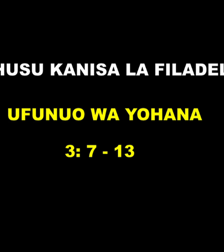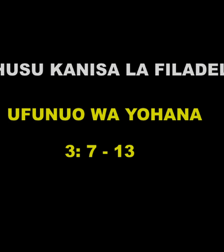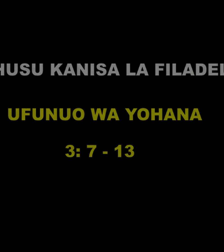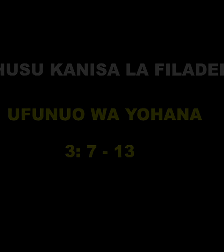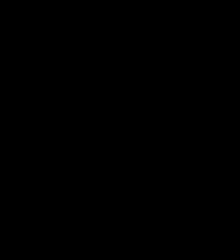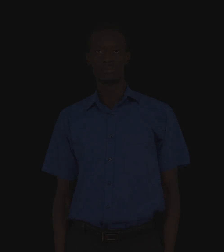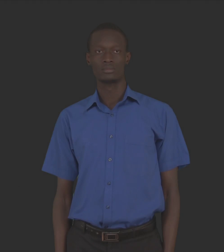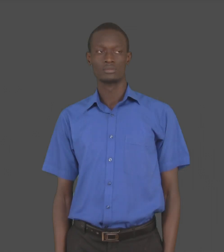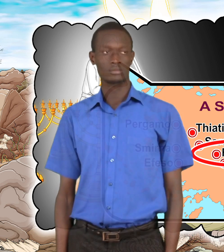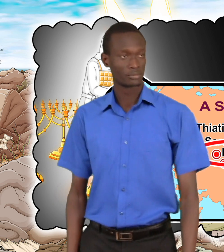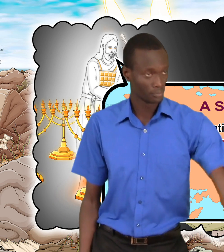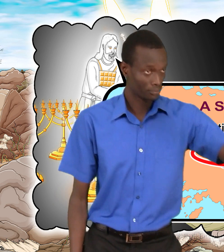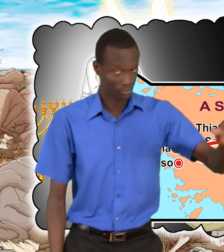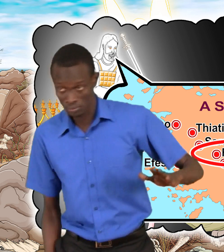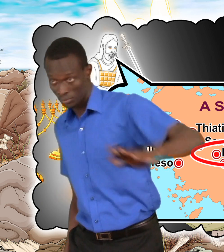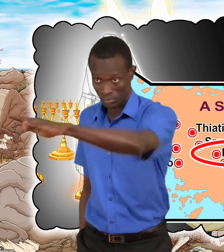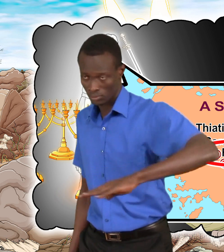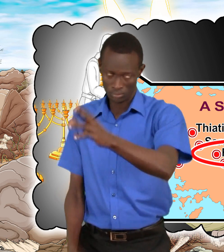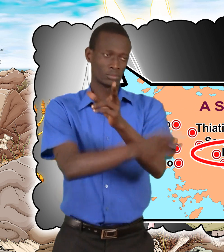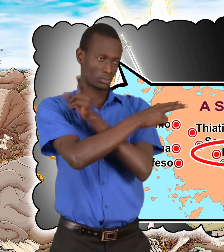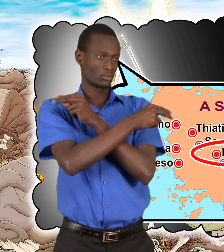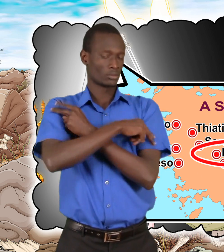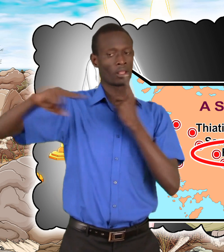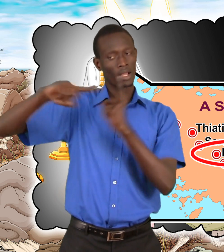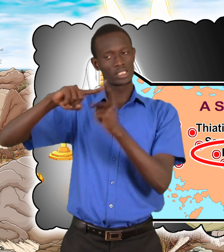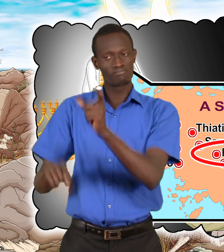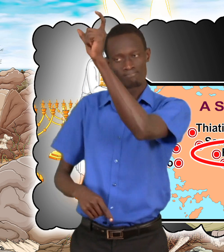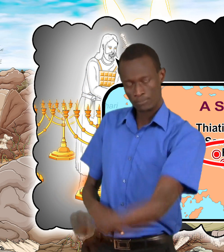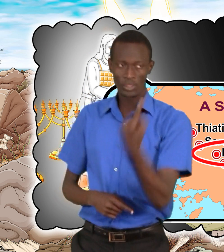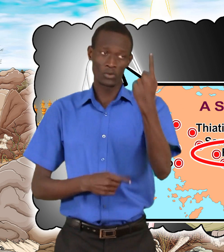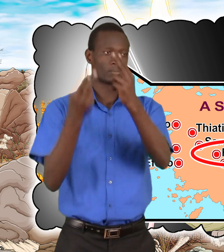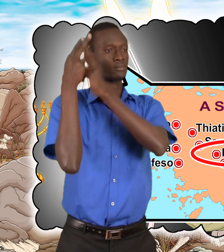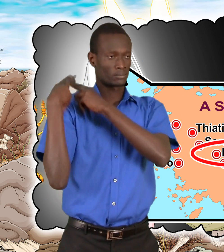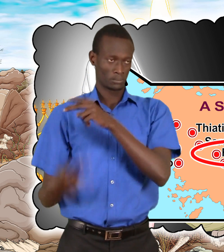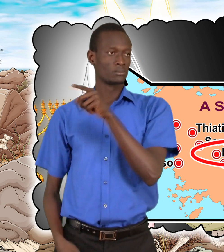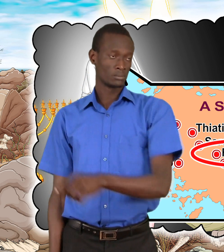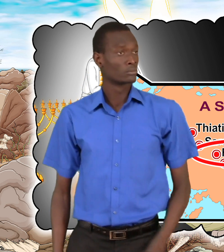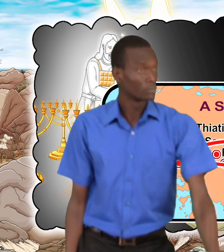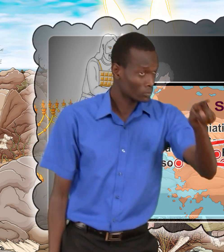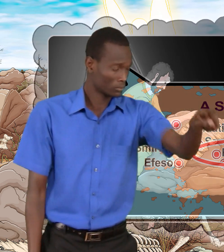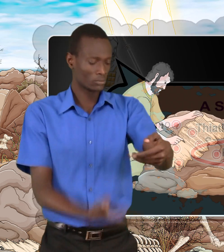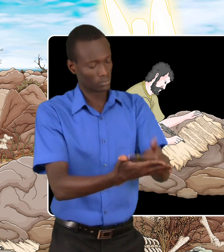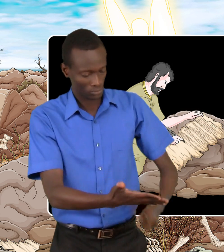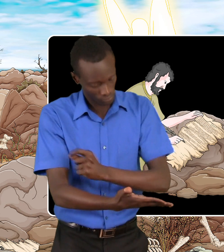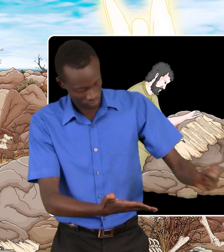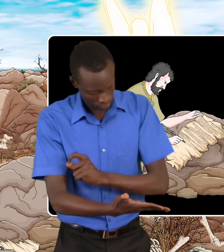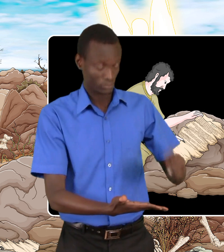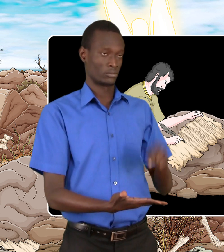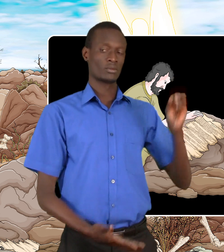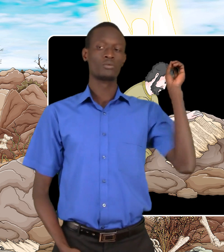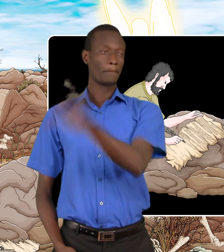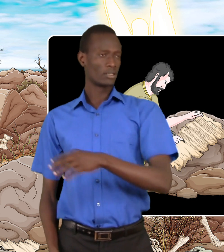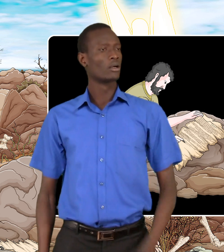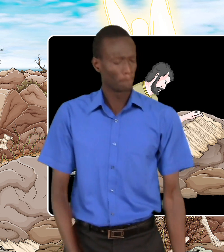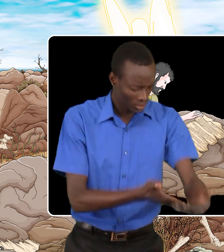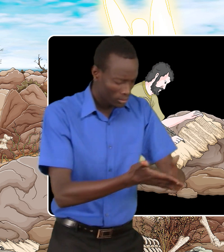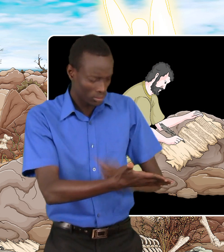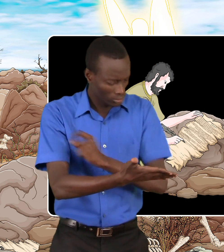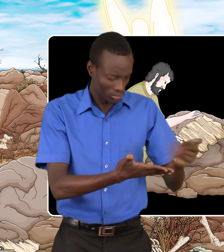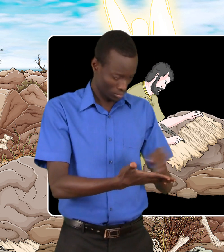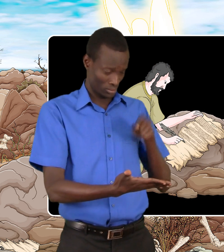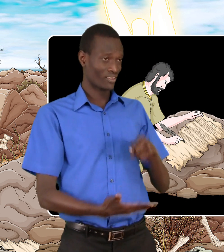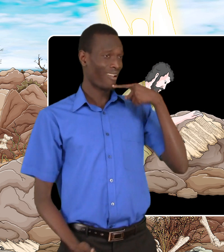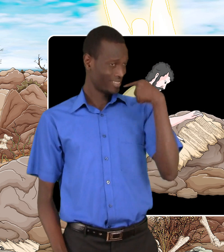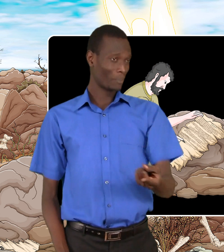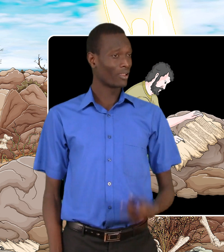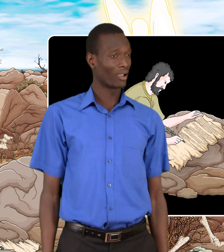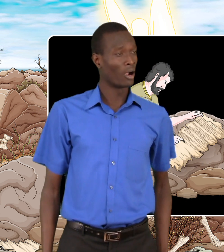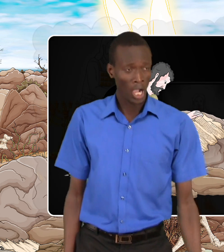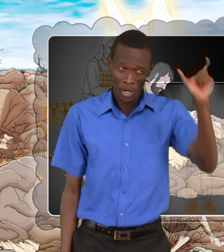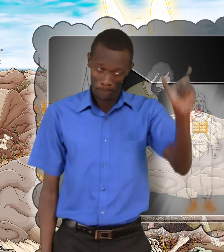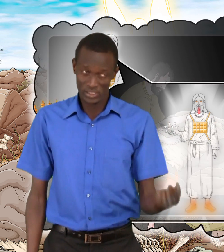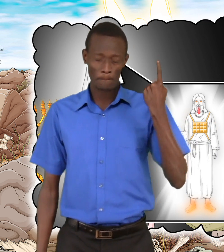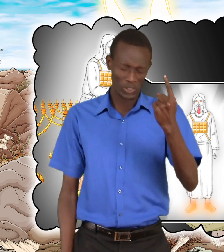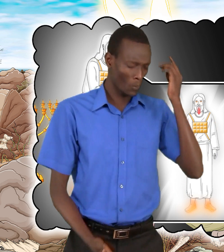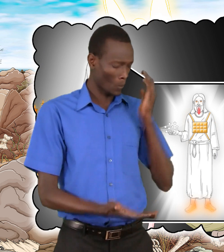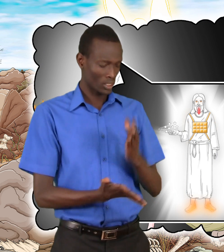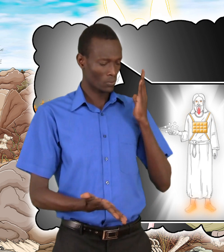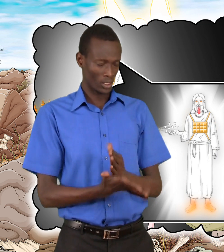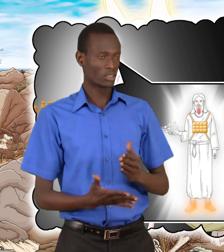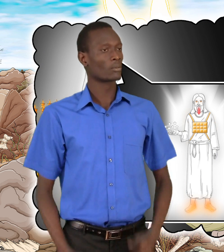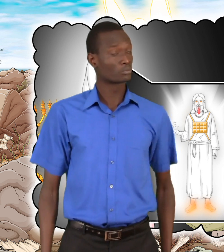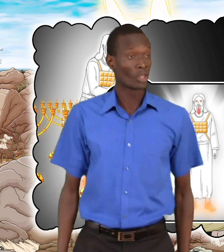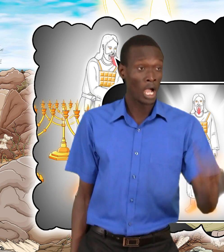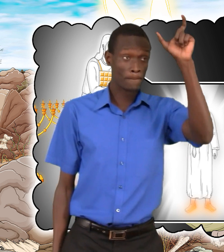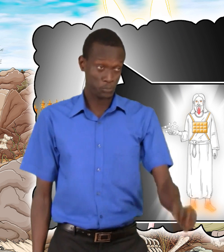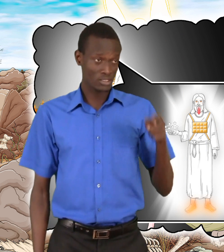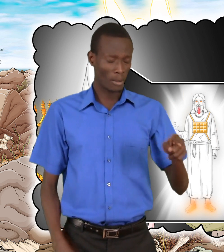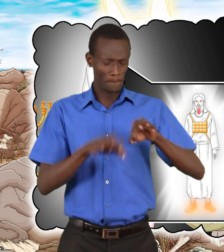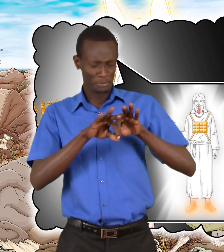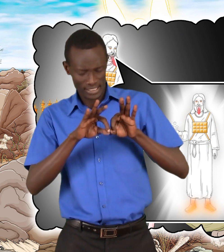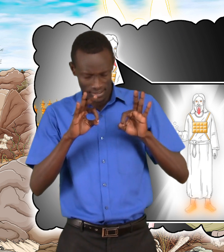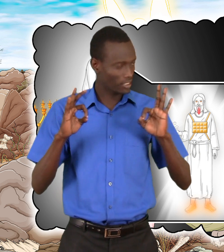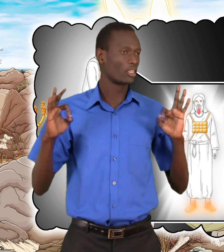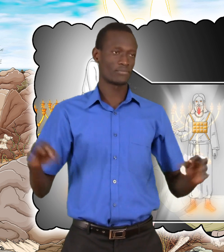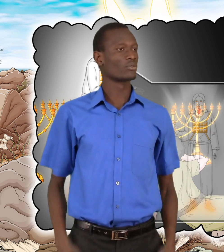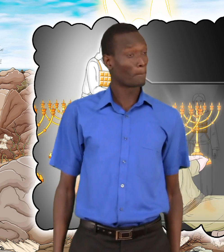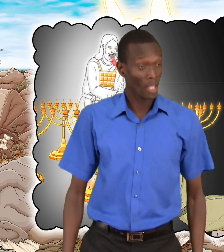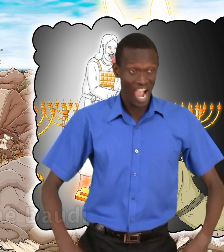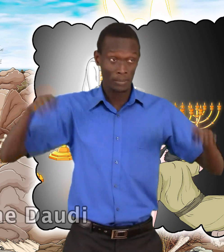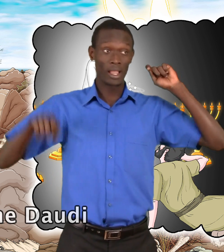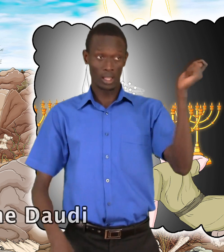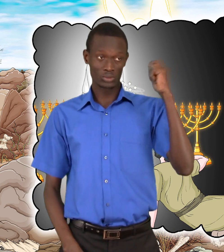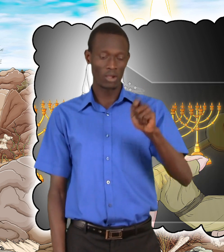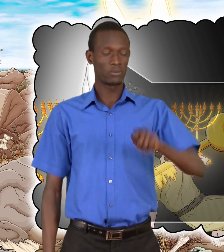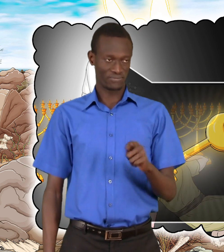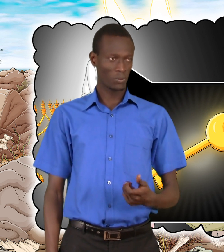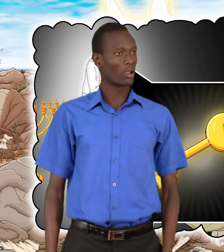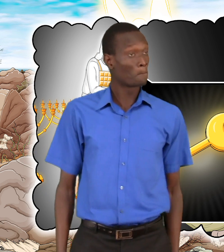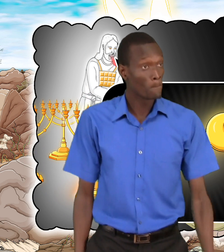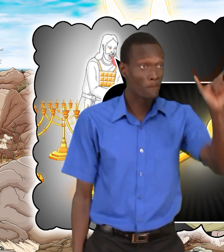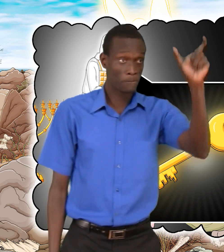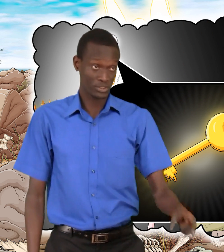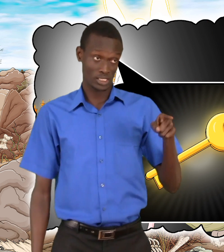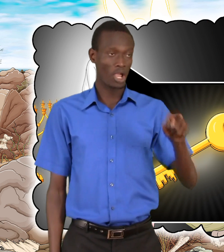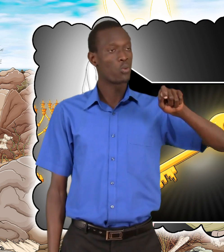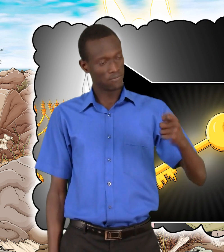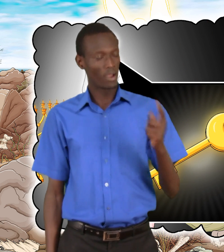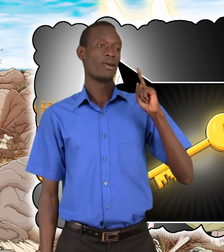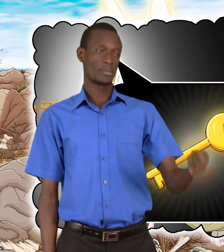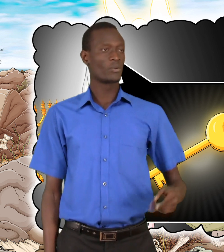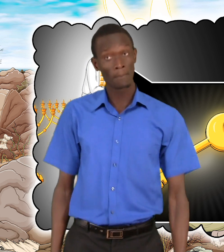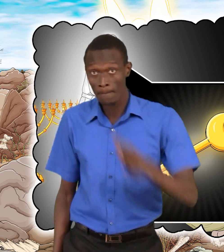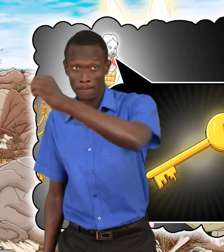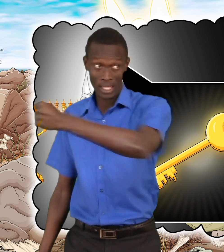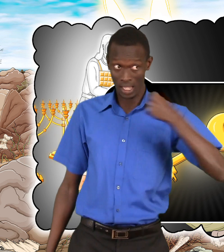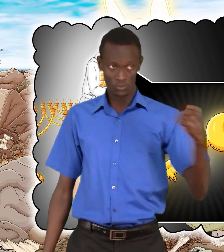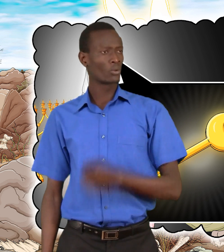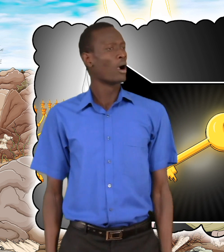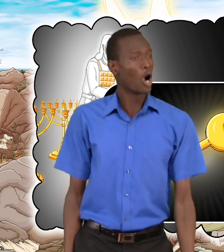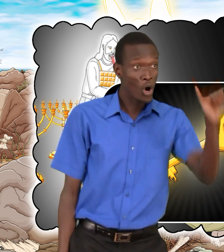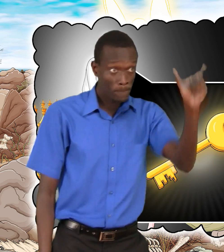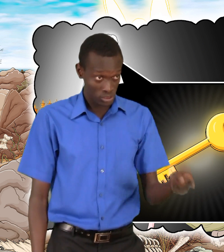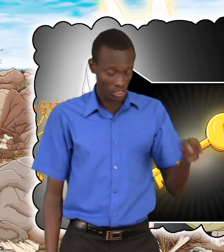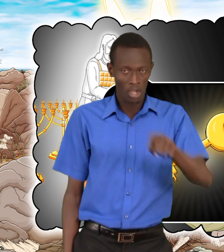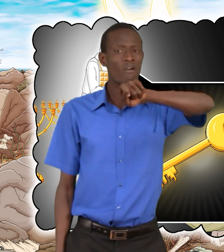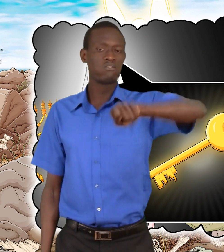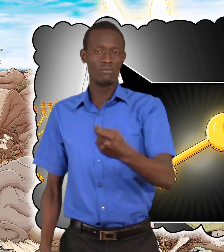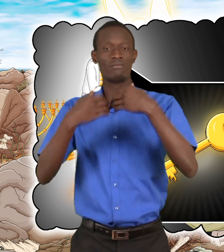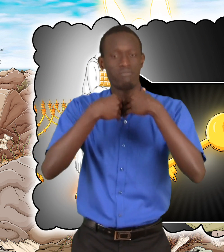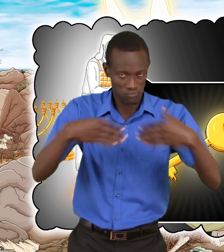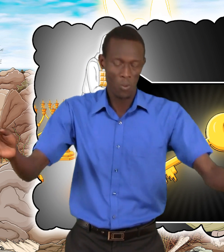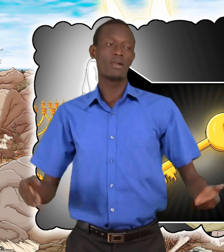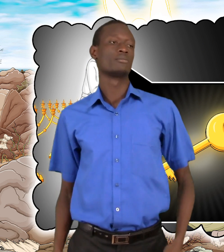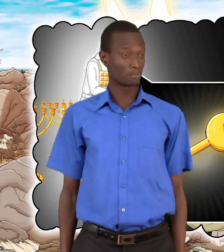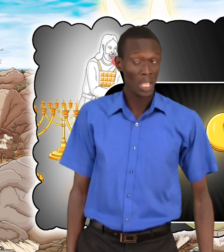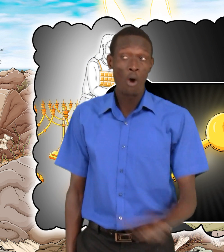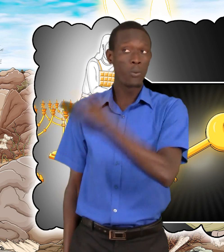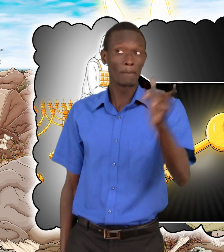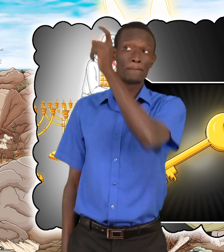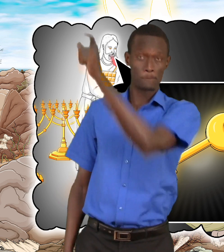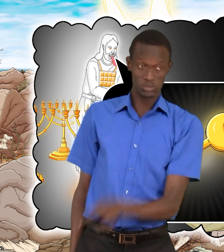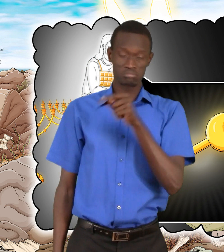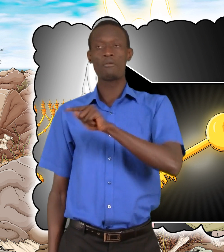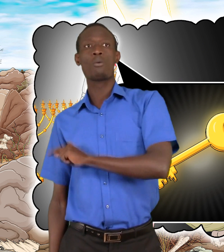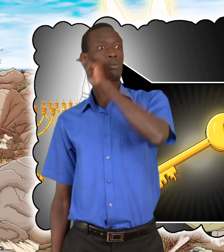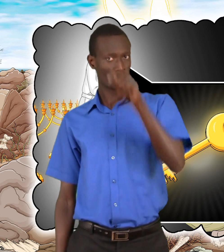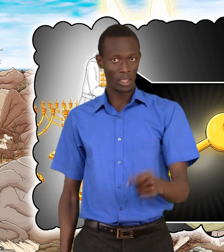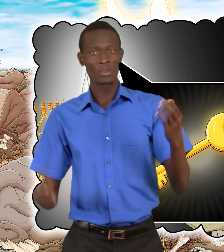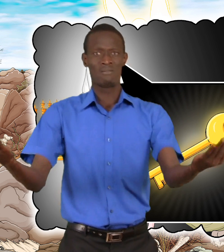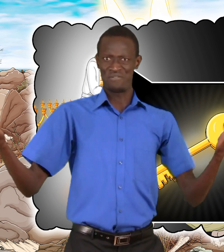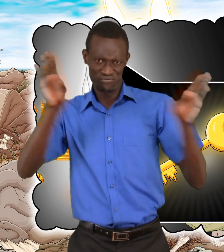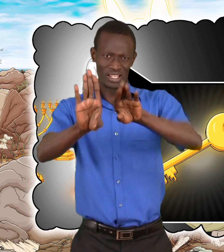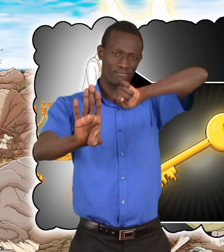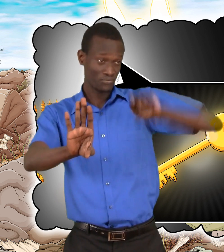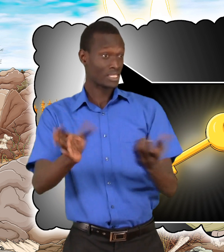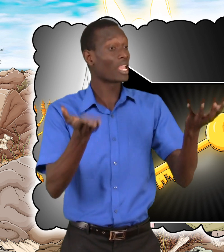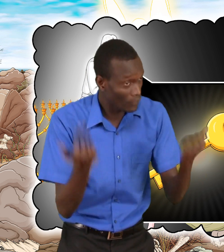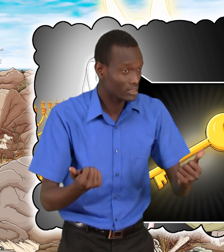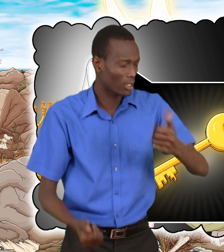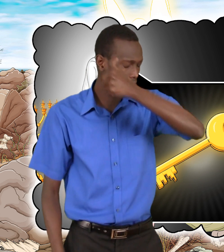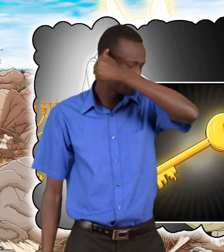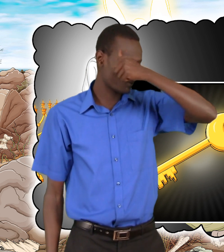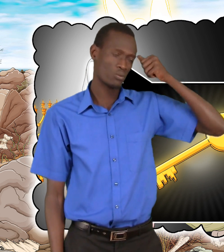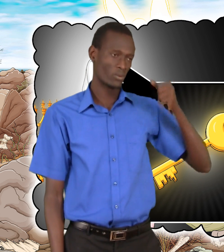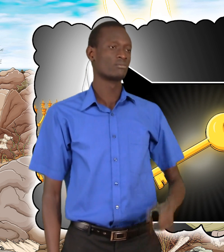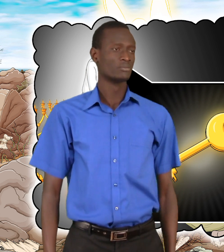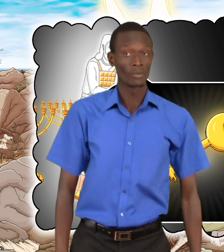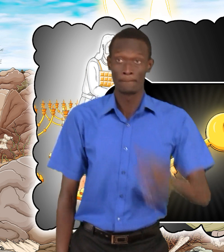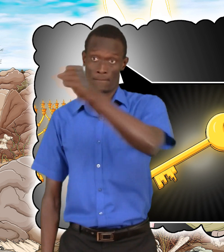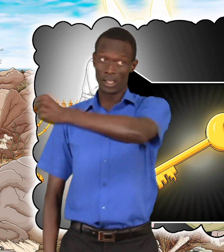To the angel of the church in Philadelphia write: These are the words of the One who is holy and true, who holds the key of David.